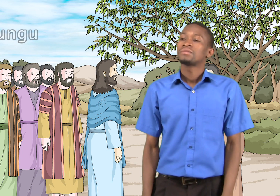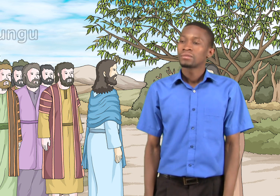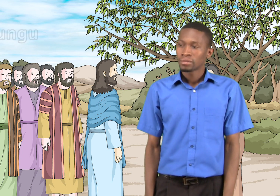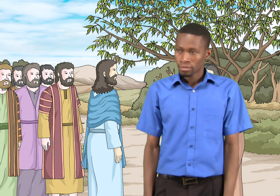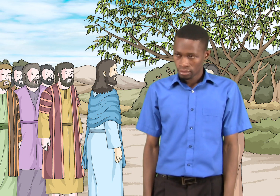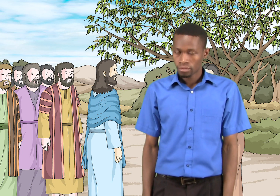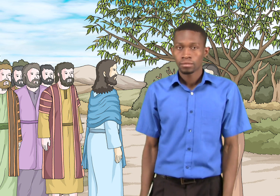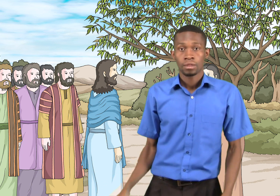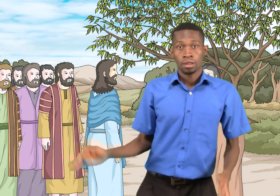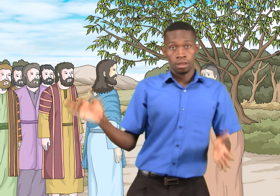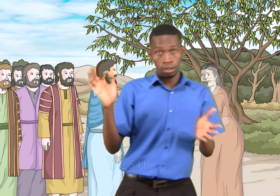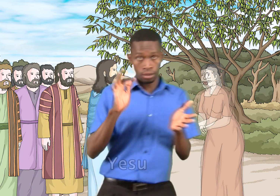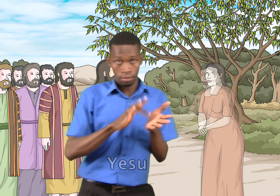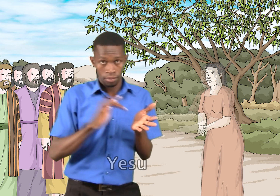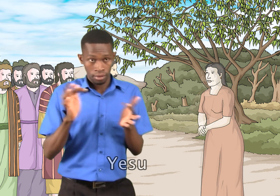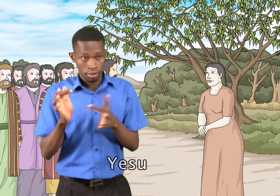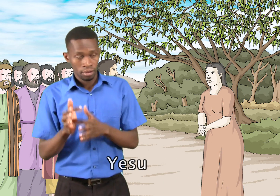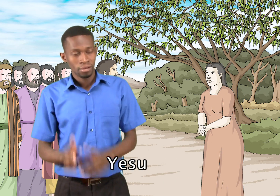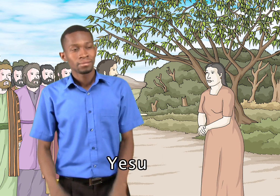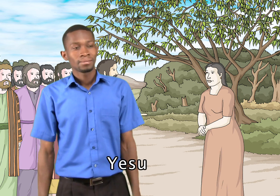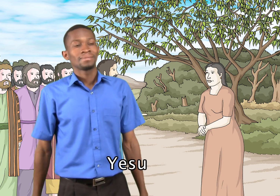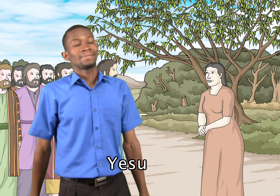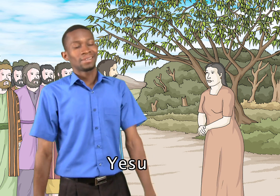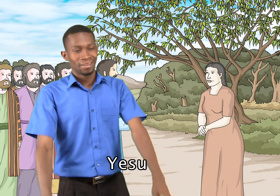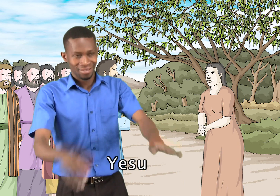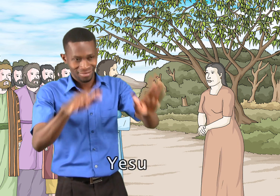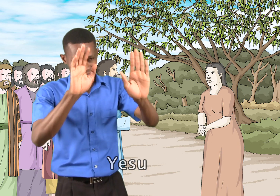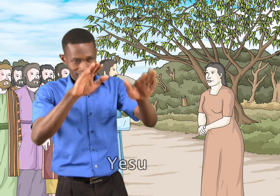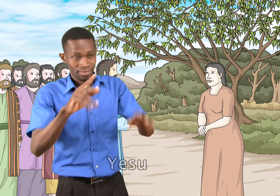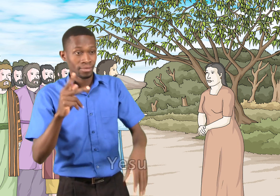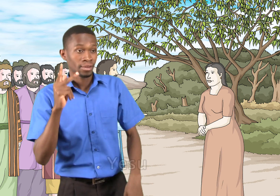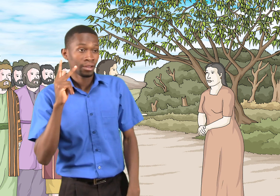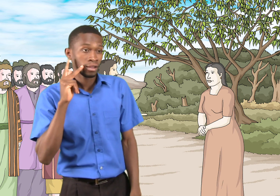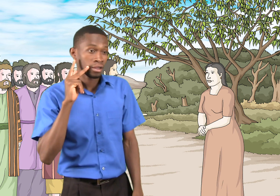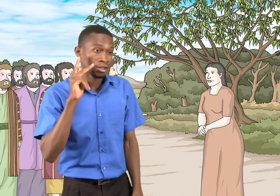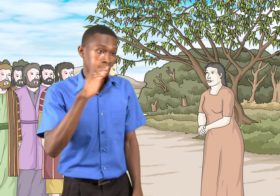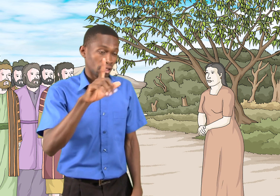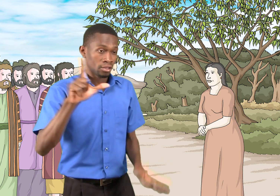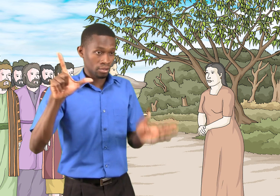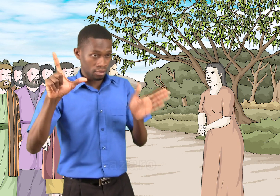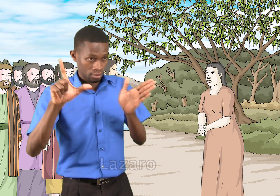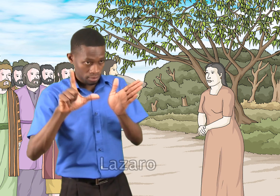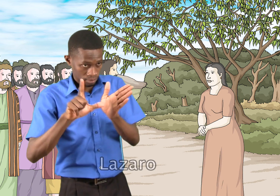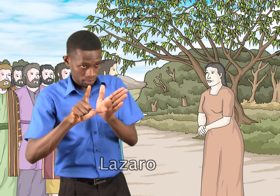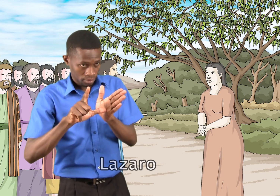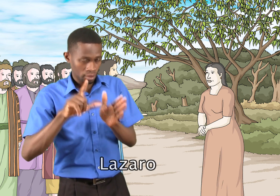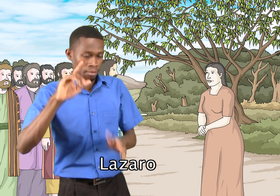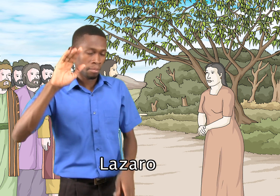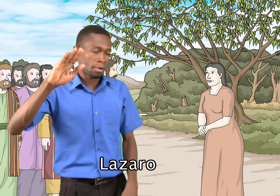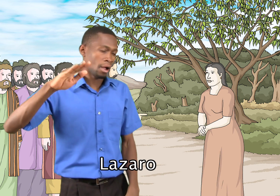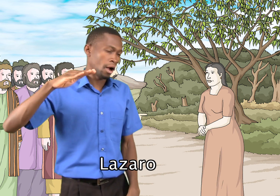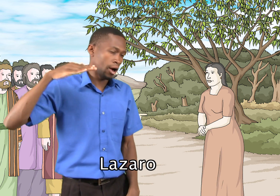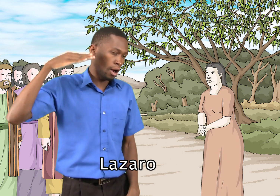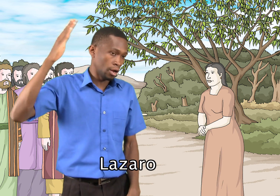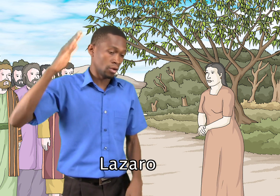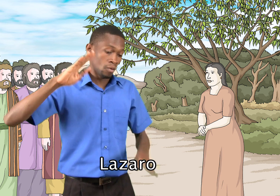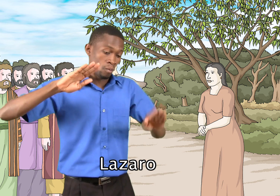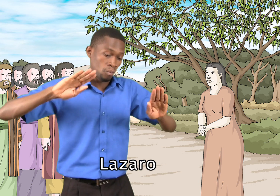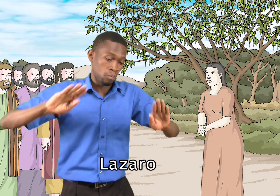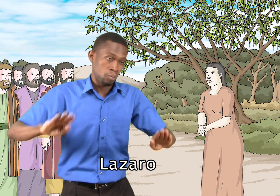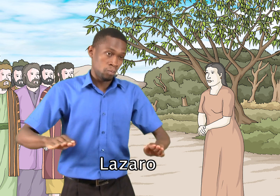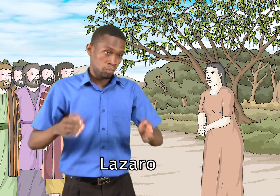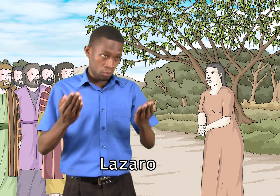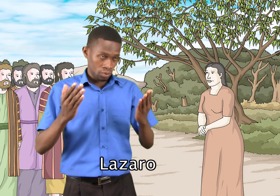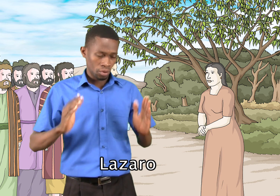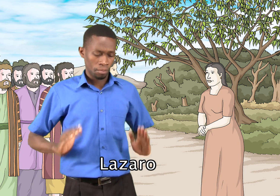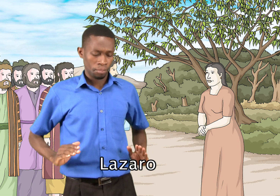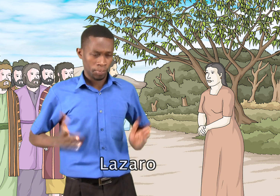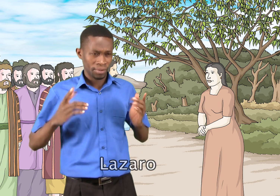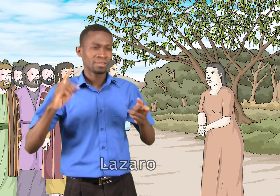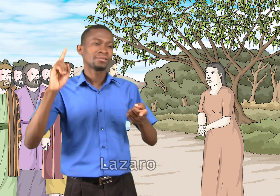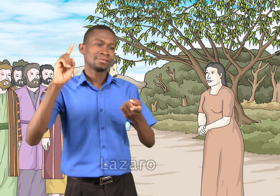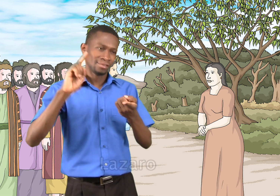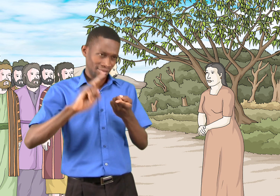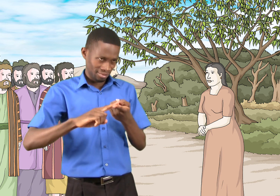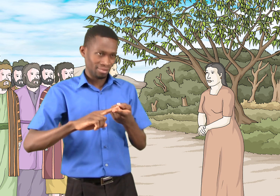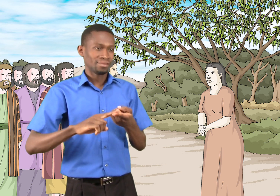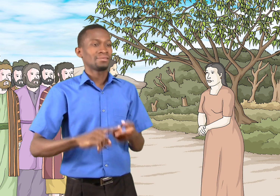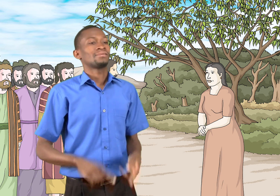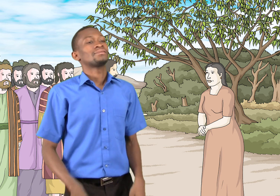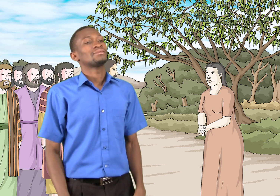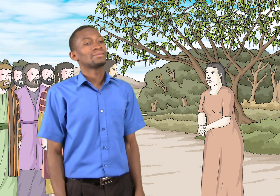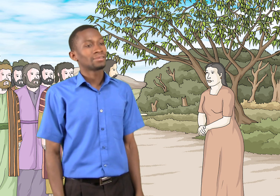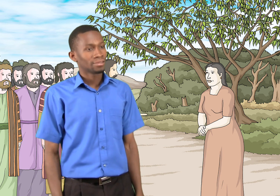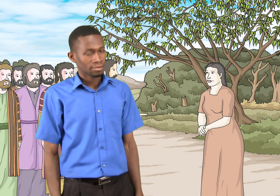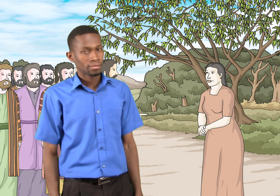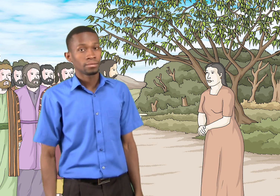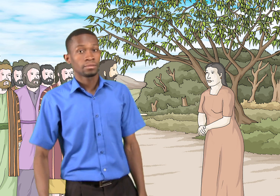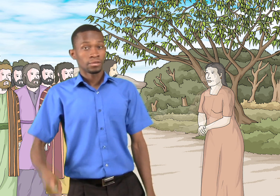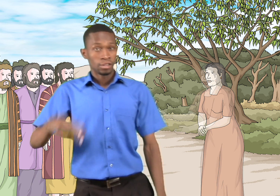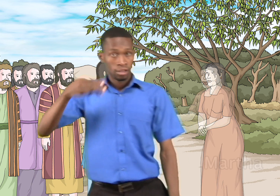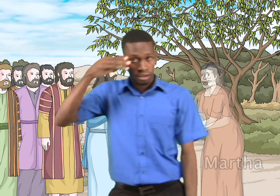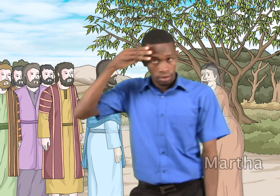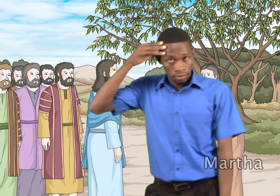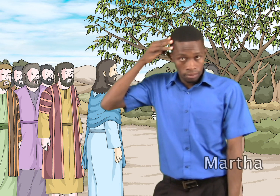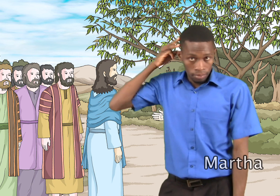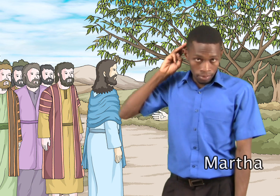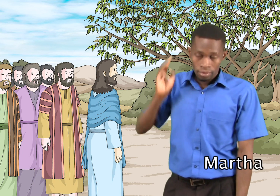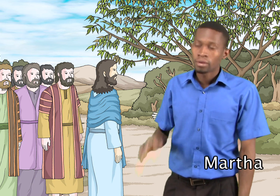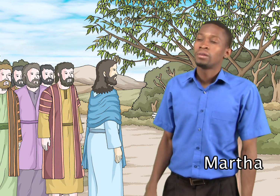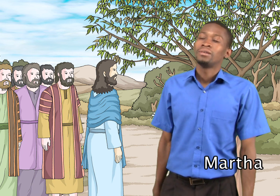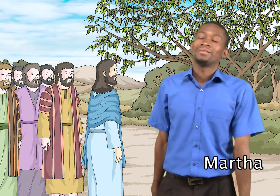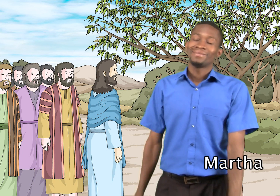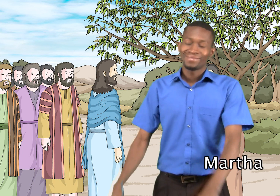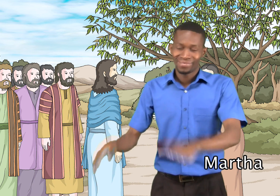“Your brother will rise again,” Jesus told her.